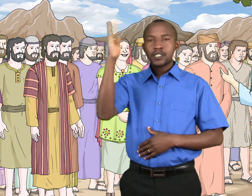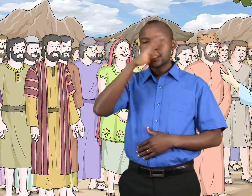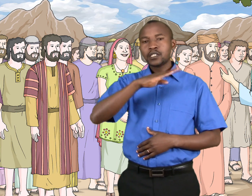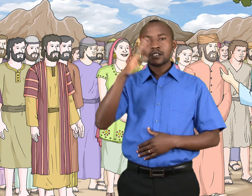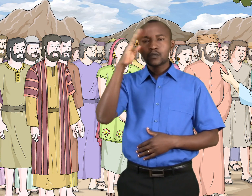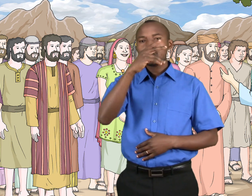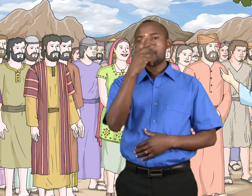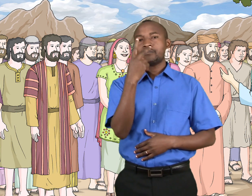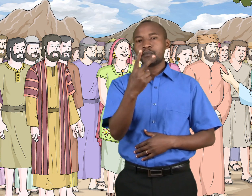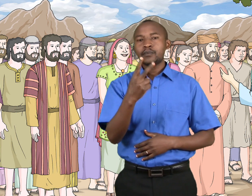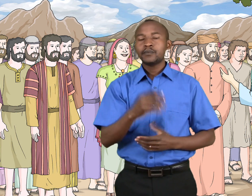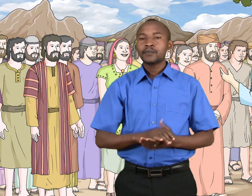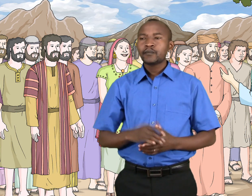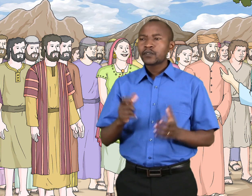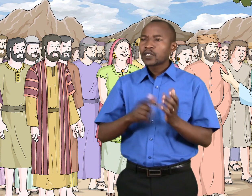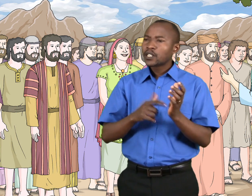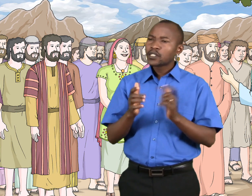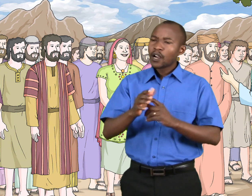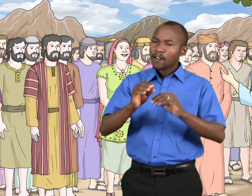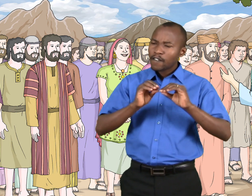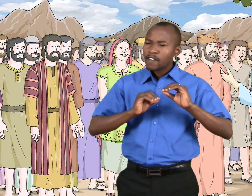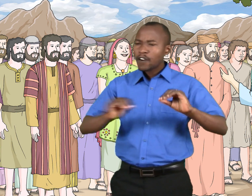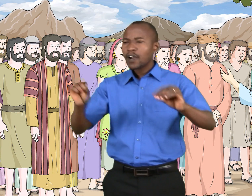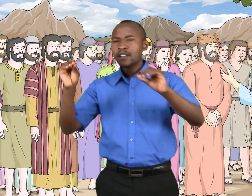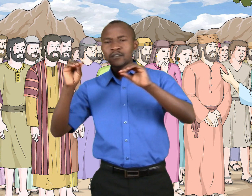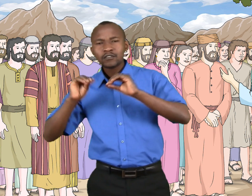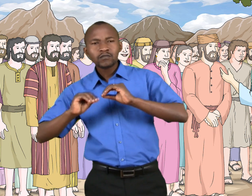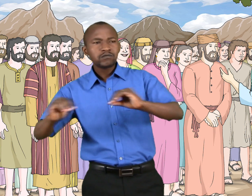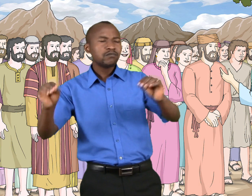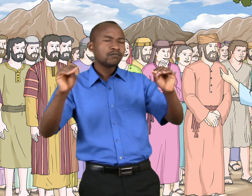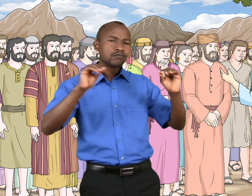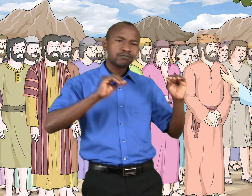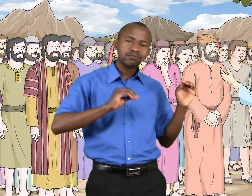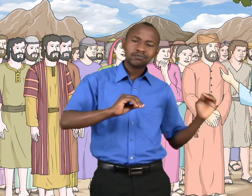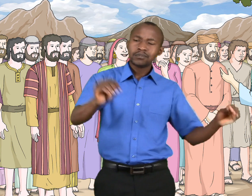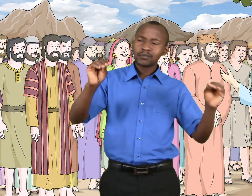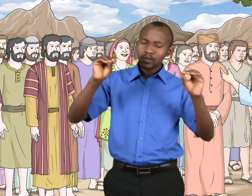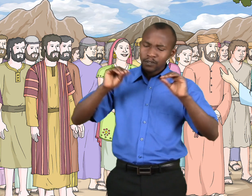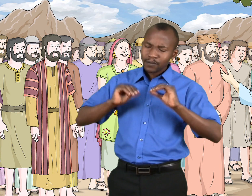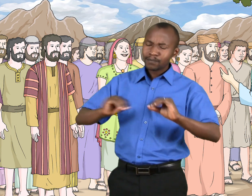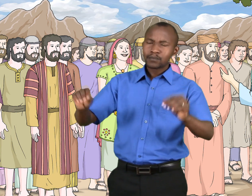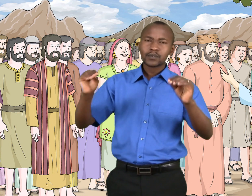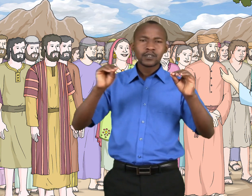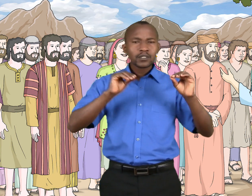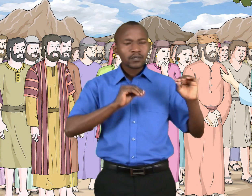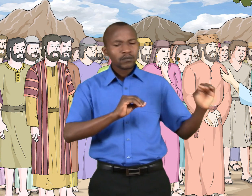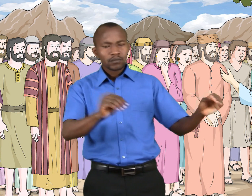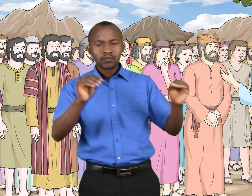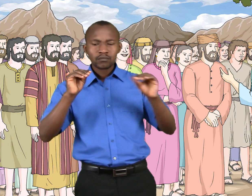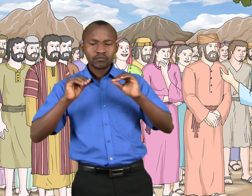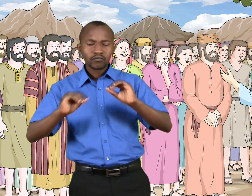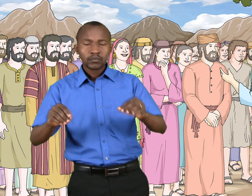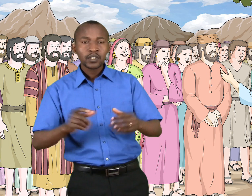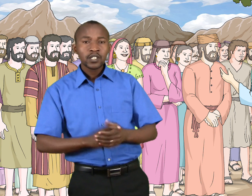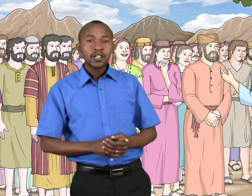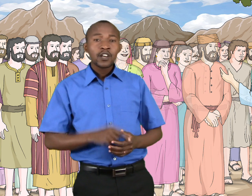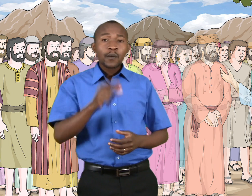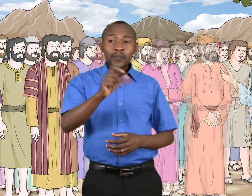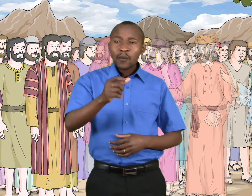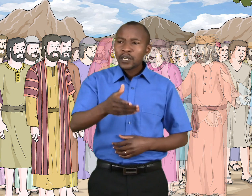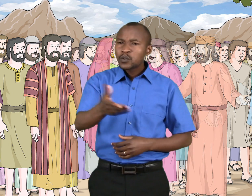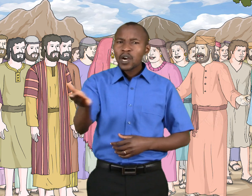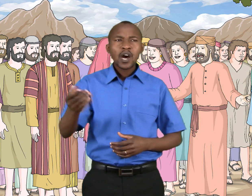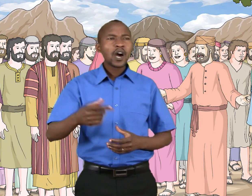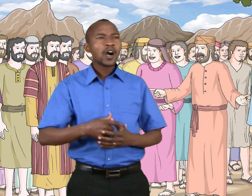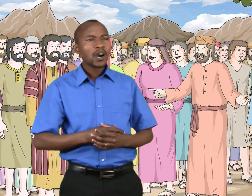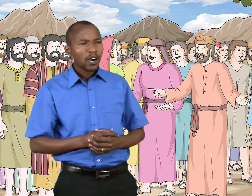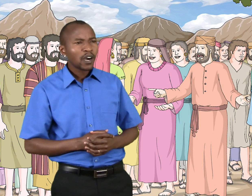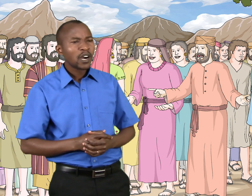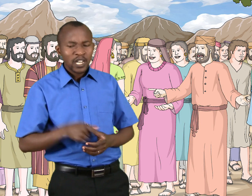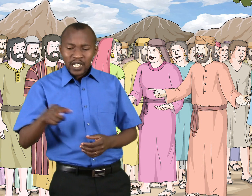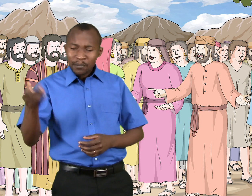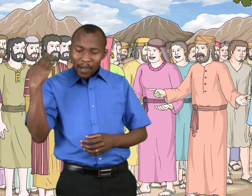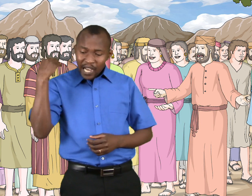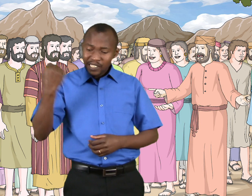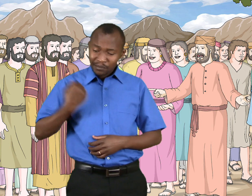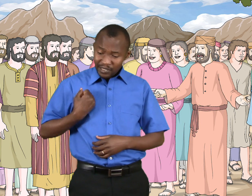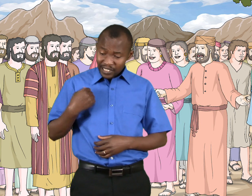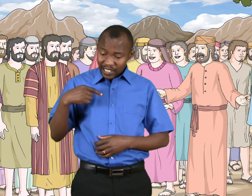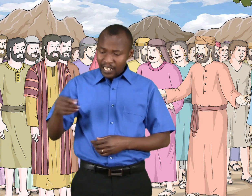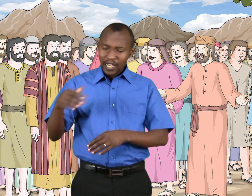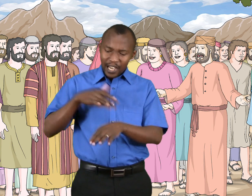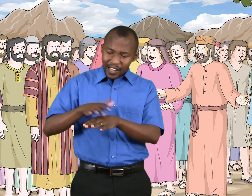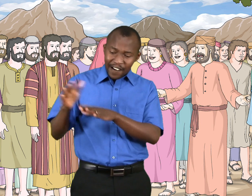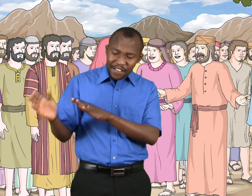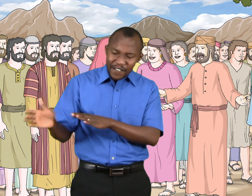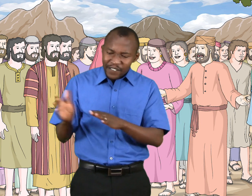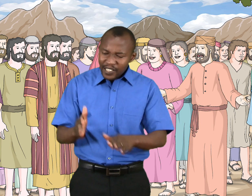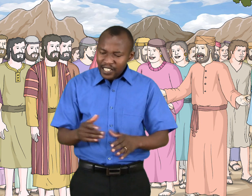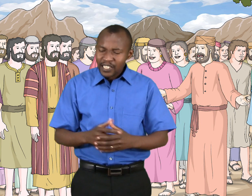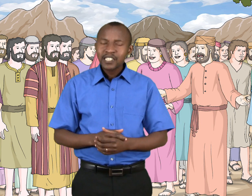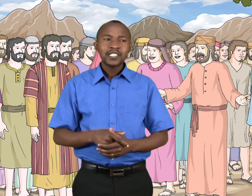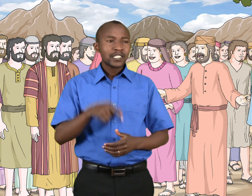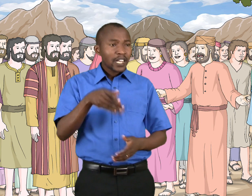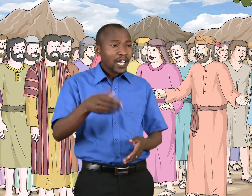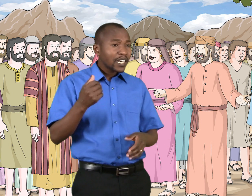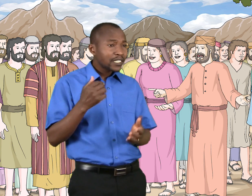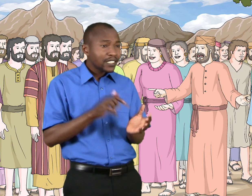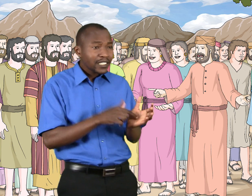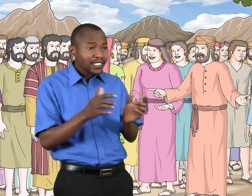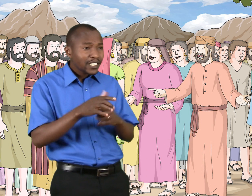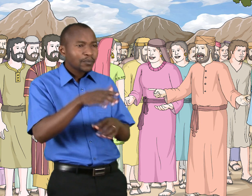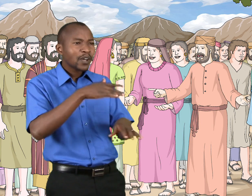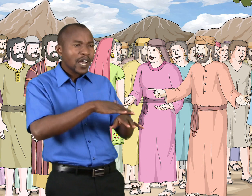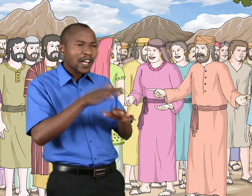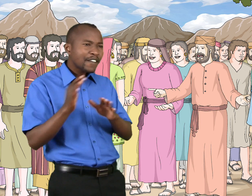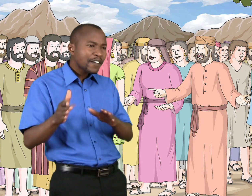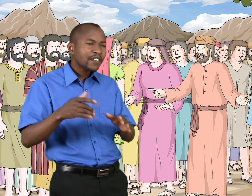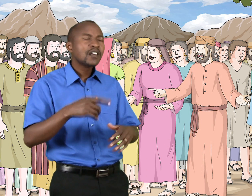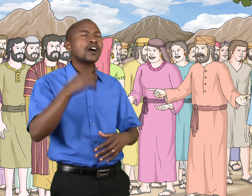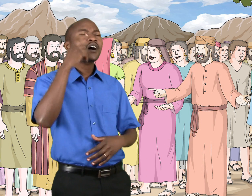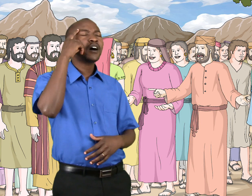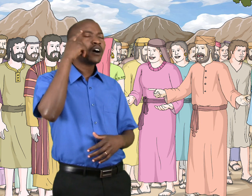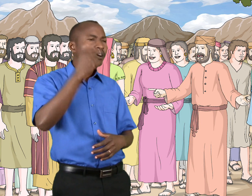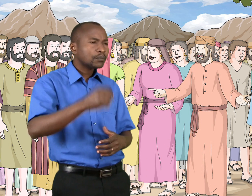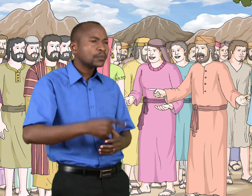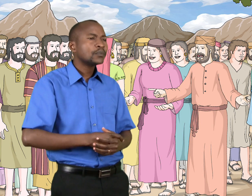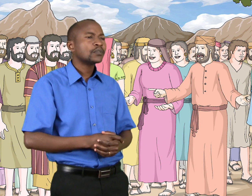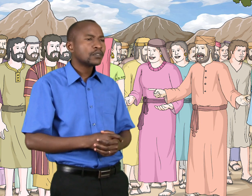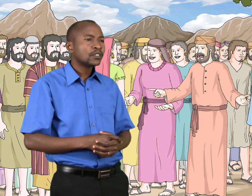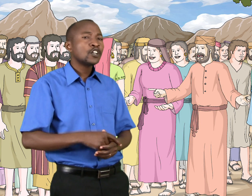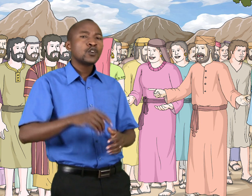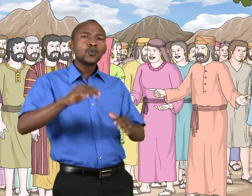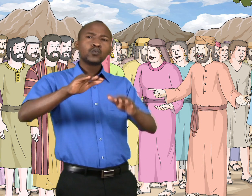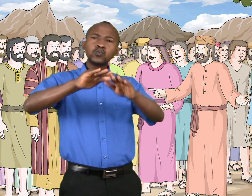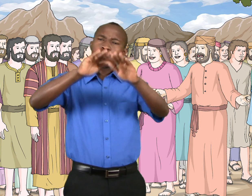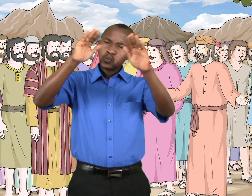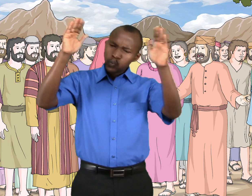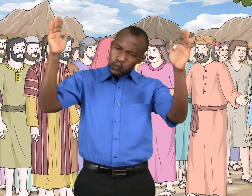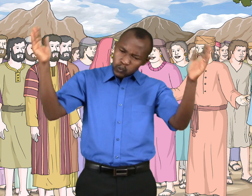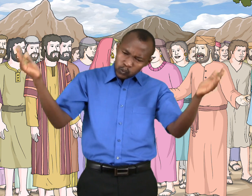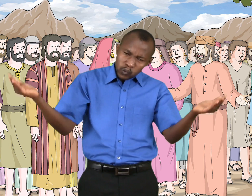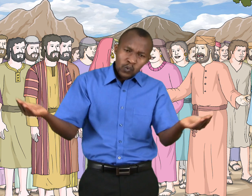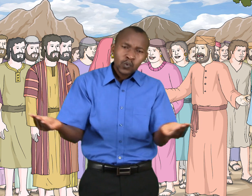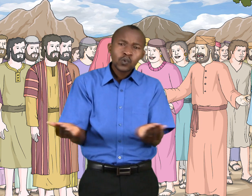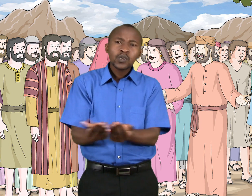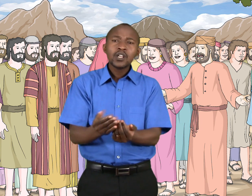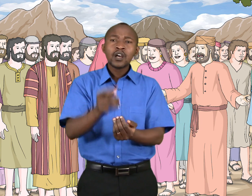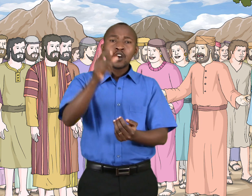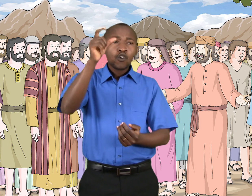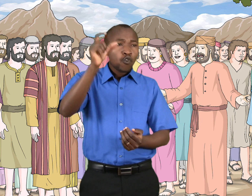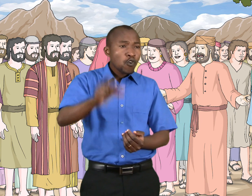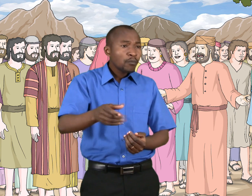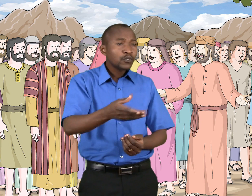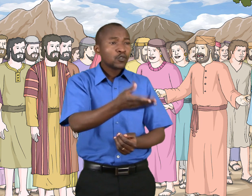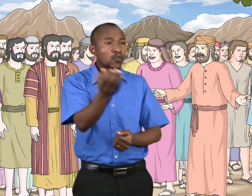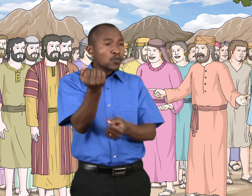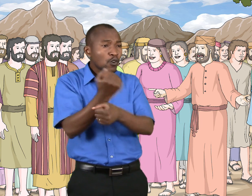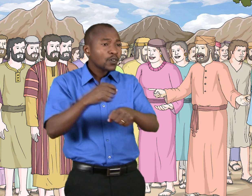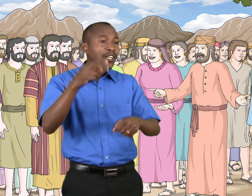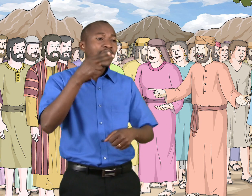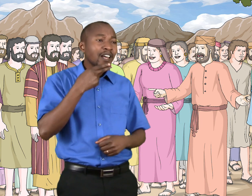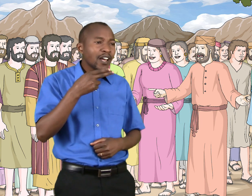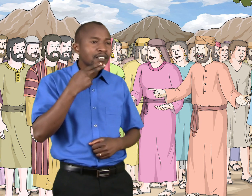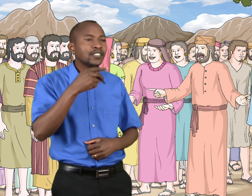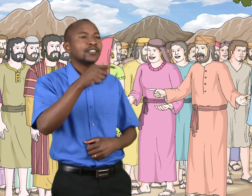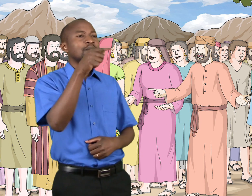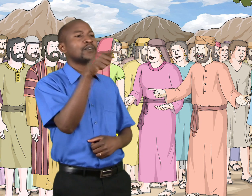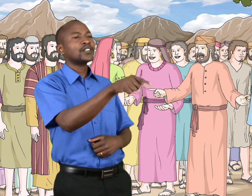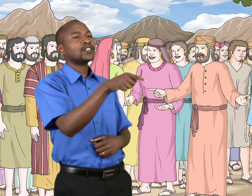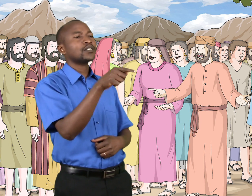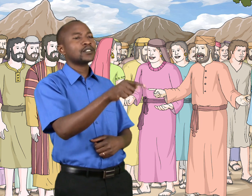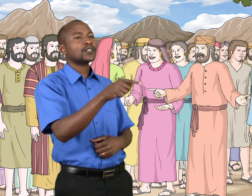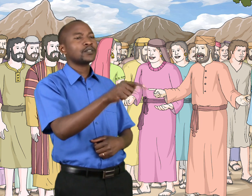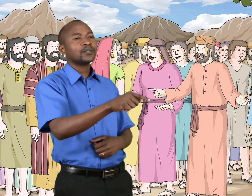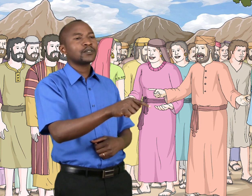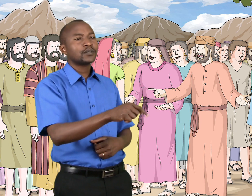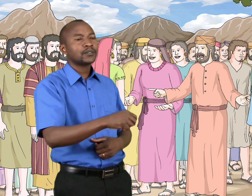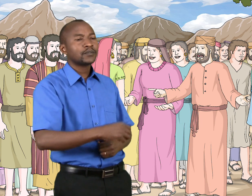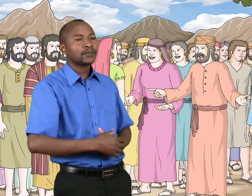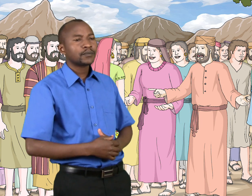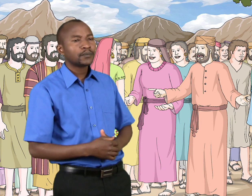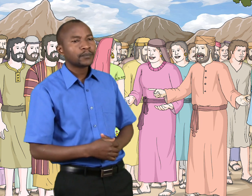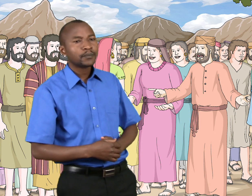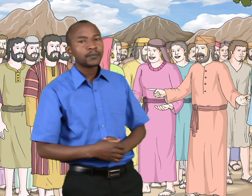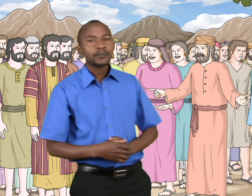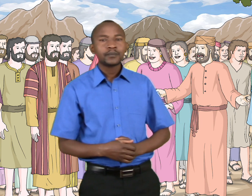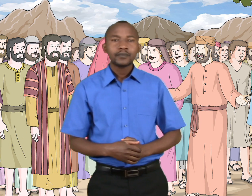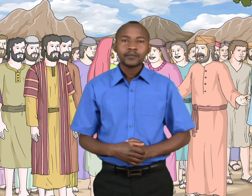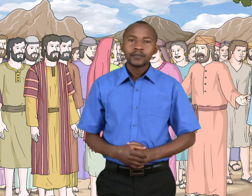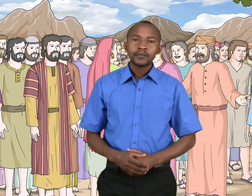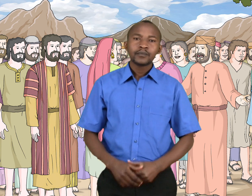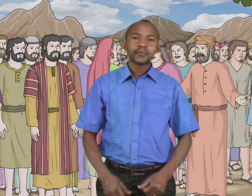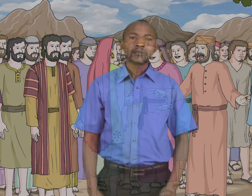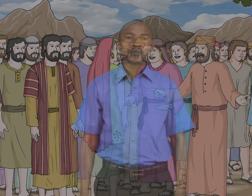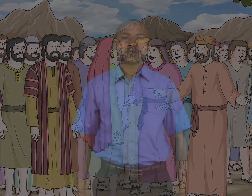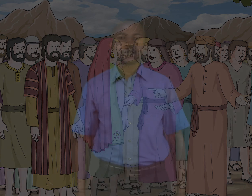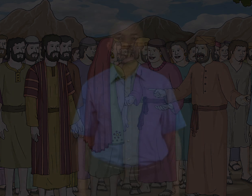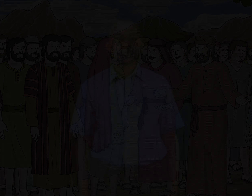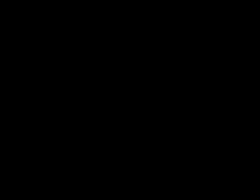They said to the woman, “We now believe not only because of your words; we have heard for ourselves, and we know that this man truly is the Savior of the world.”